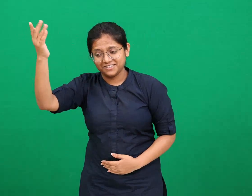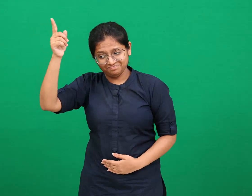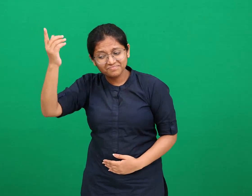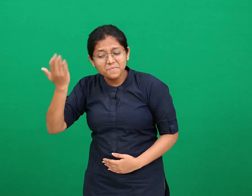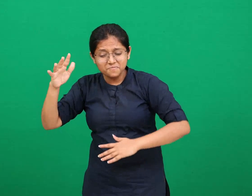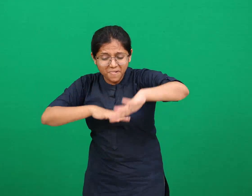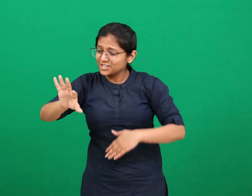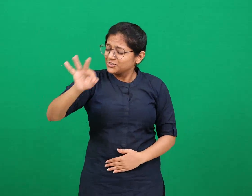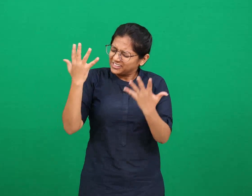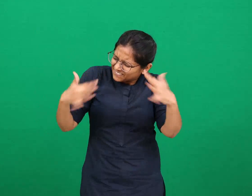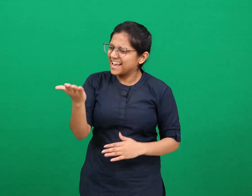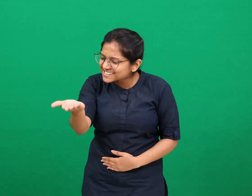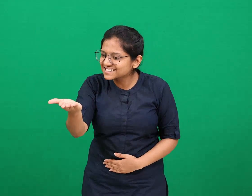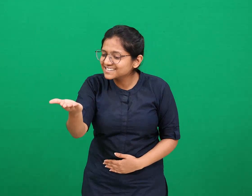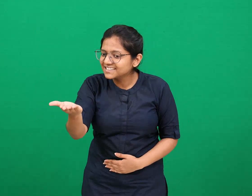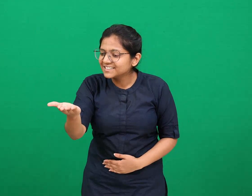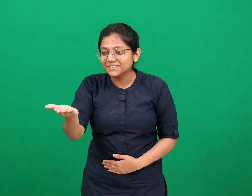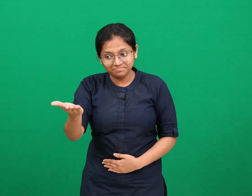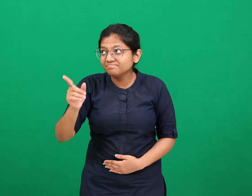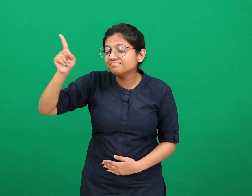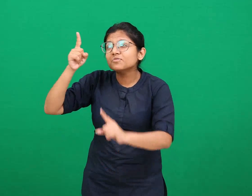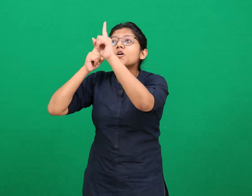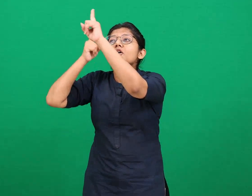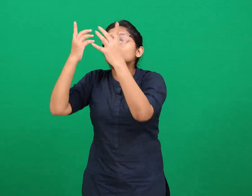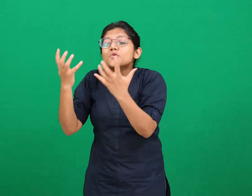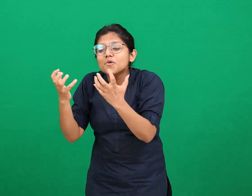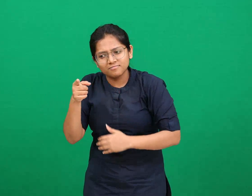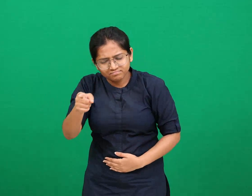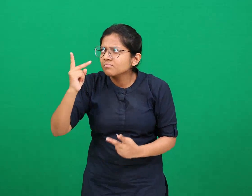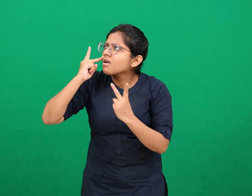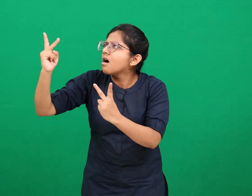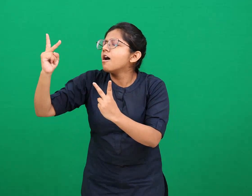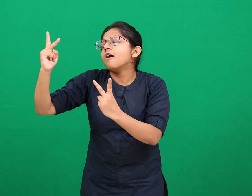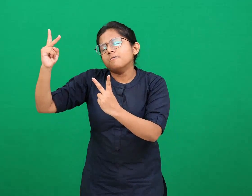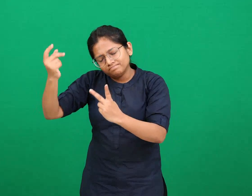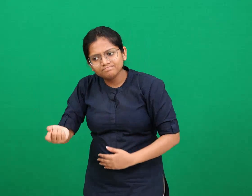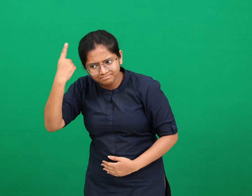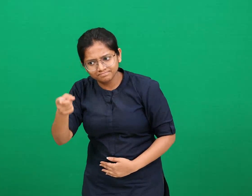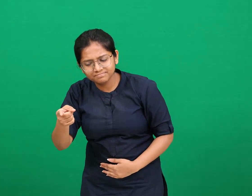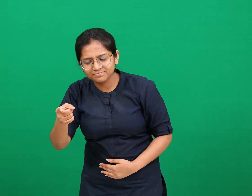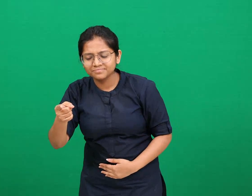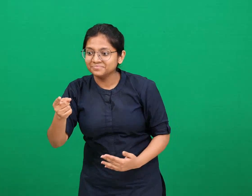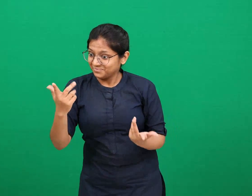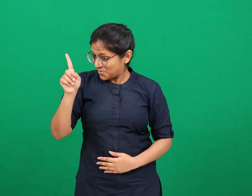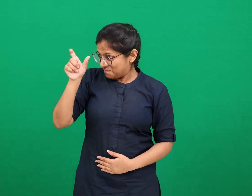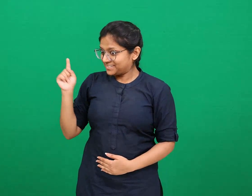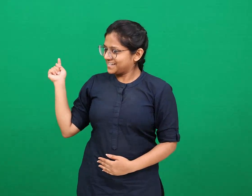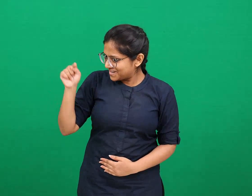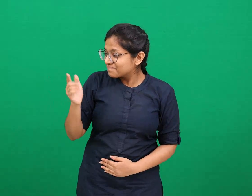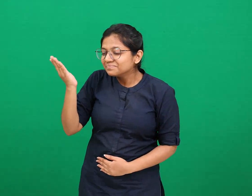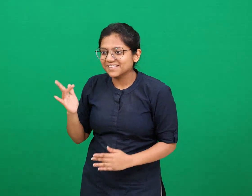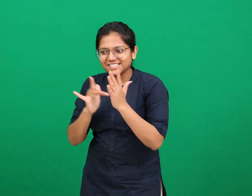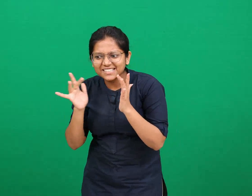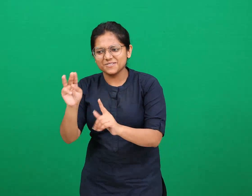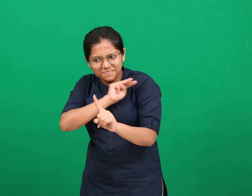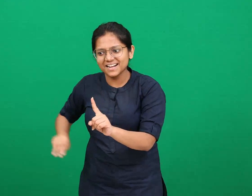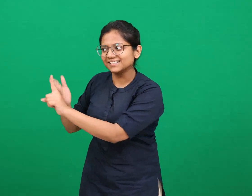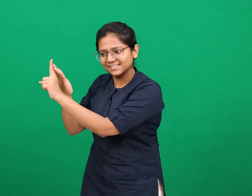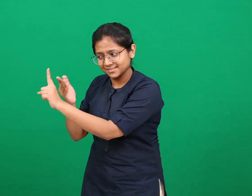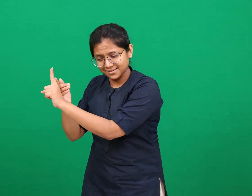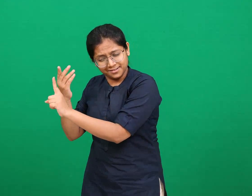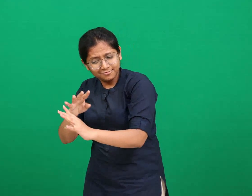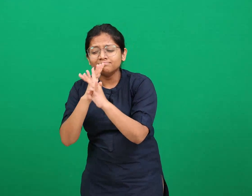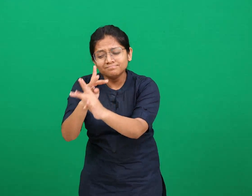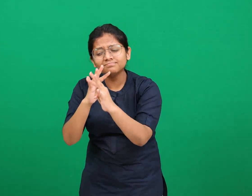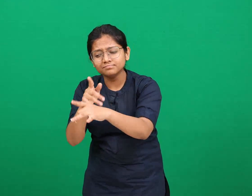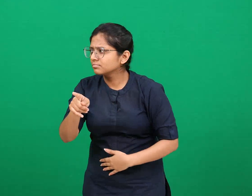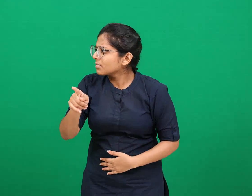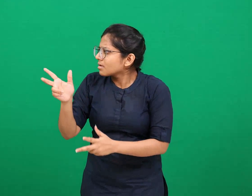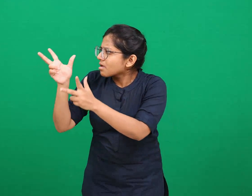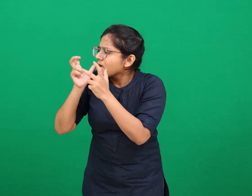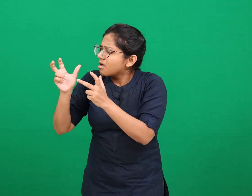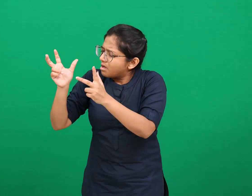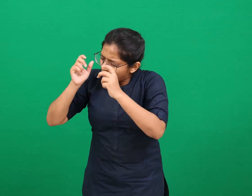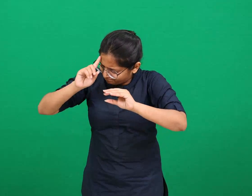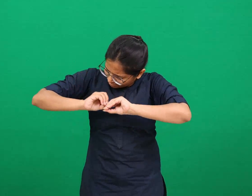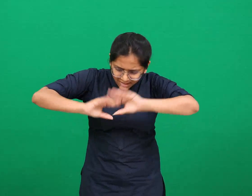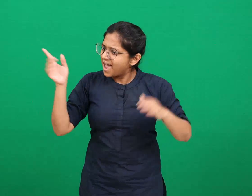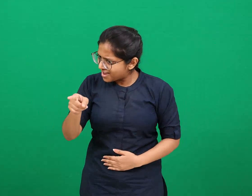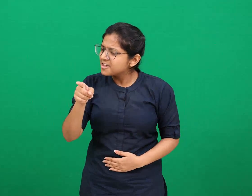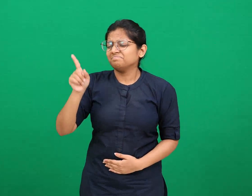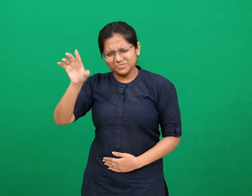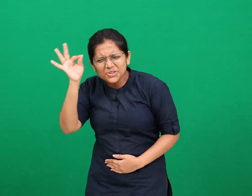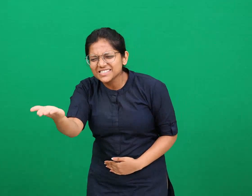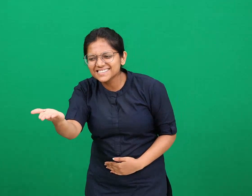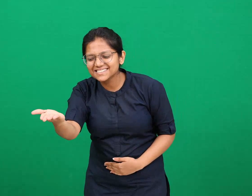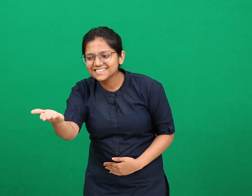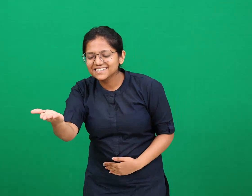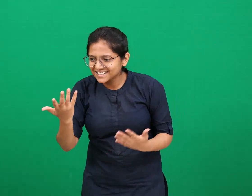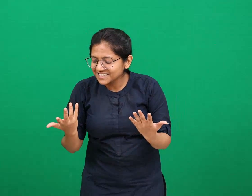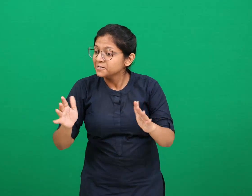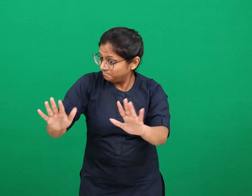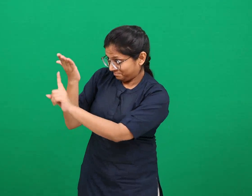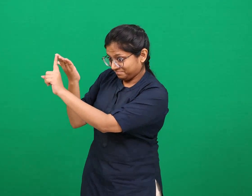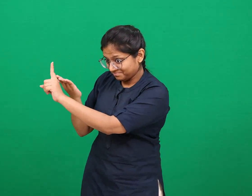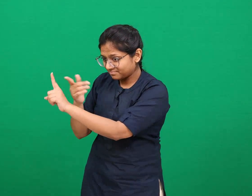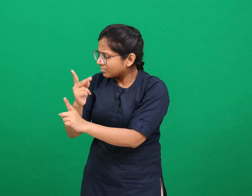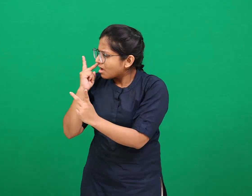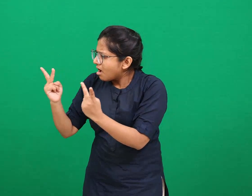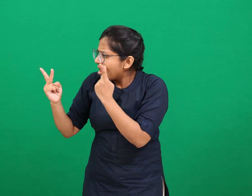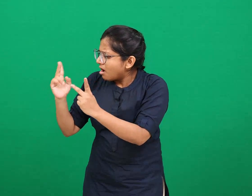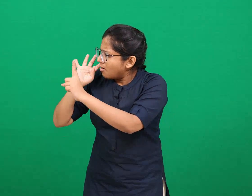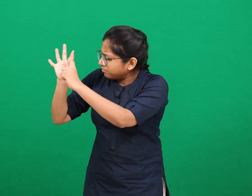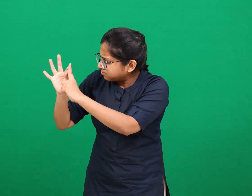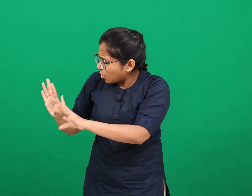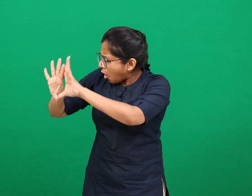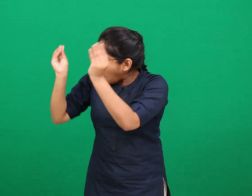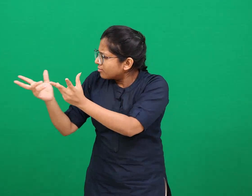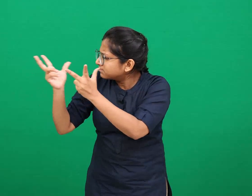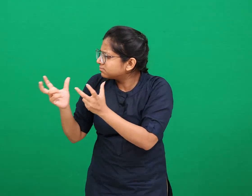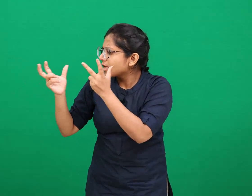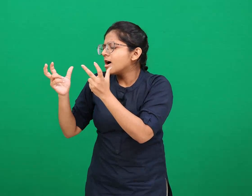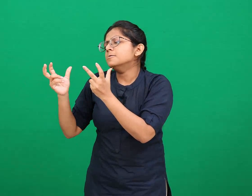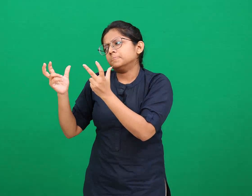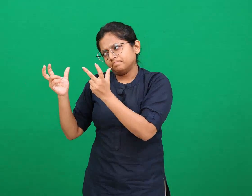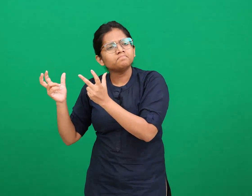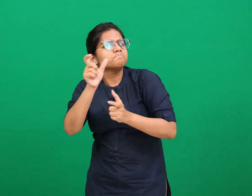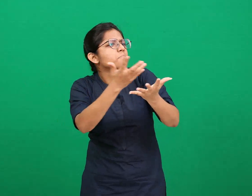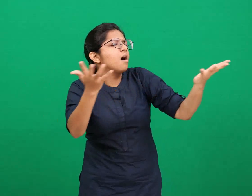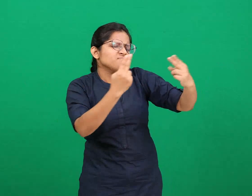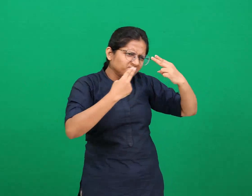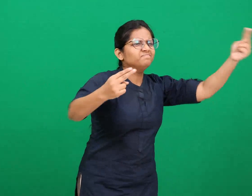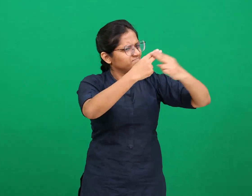Then he said, ' The God of our fathers has appointed you to know His will, and to see the Righteous One, and to hear His voice.